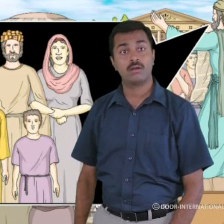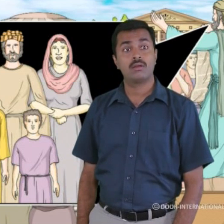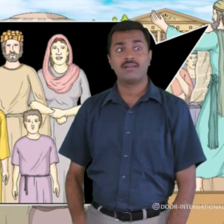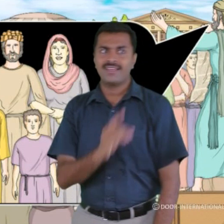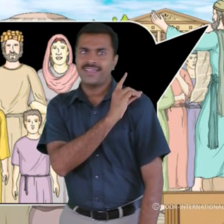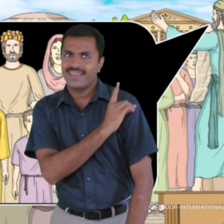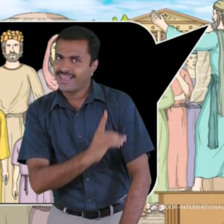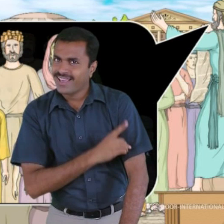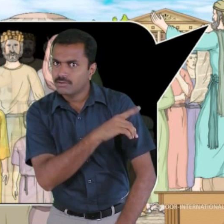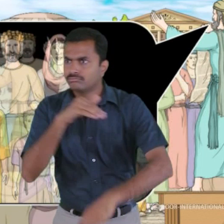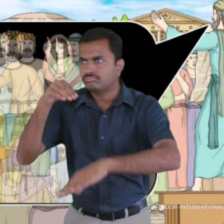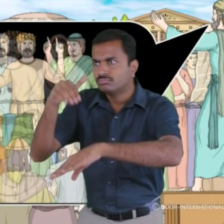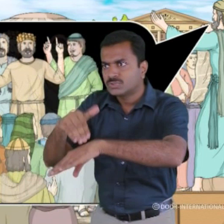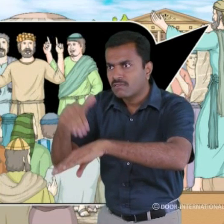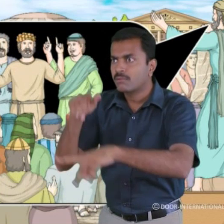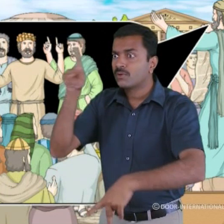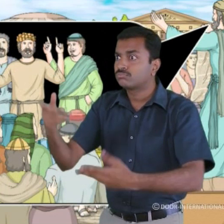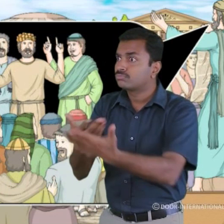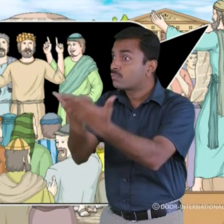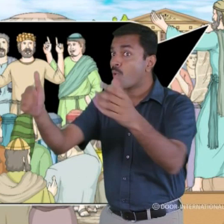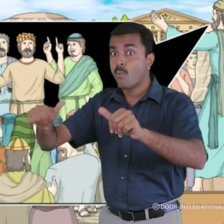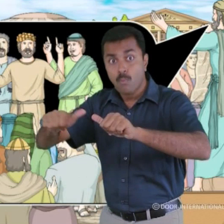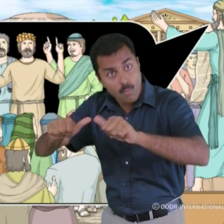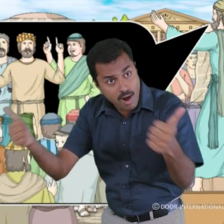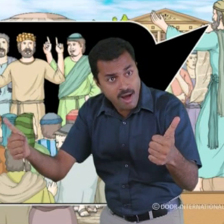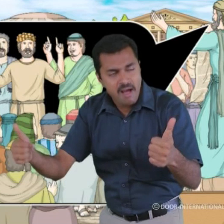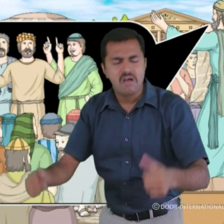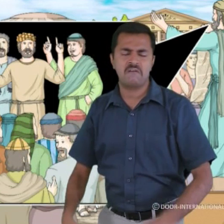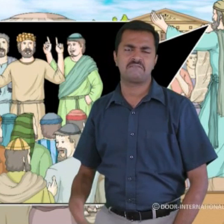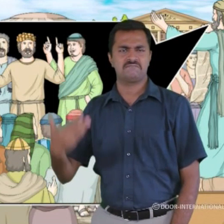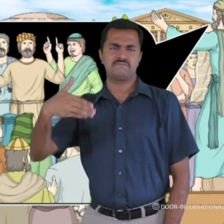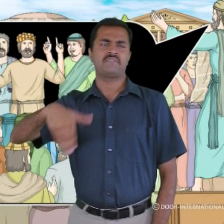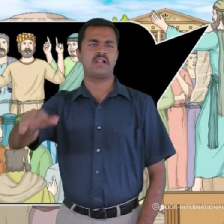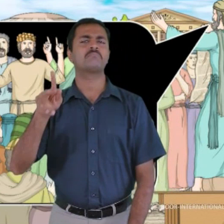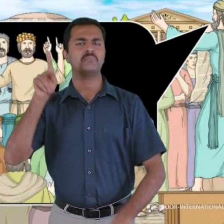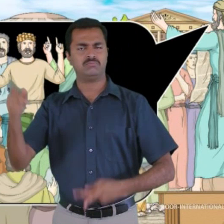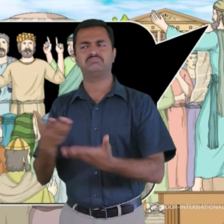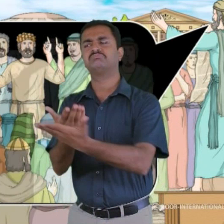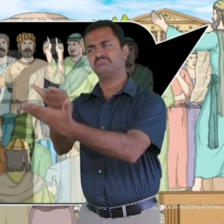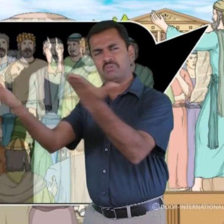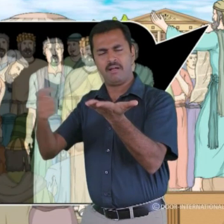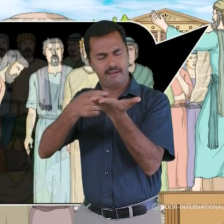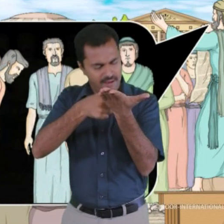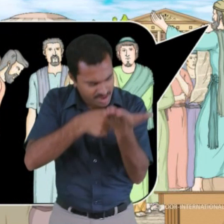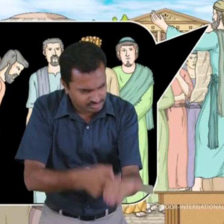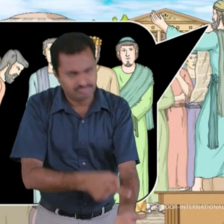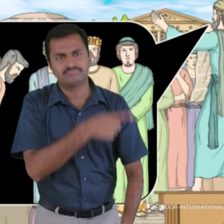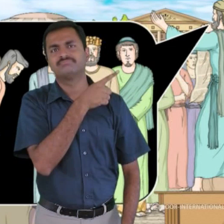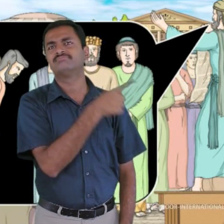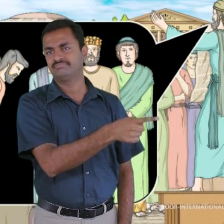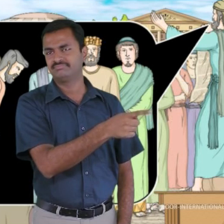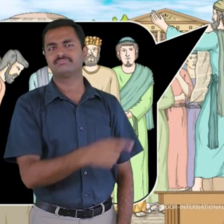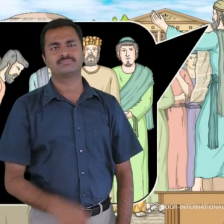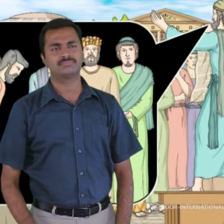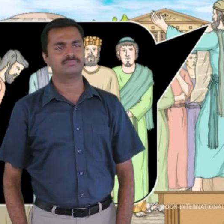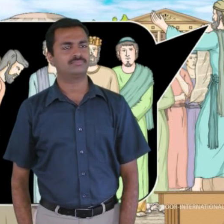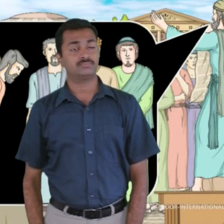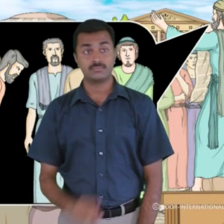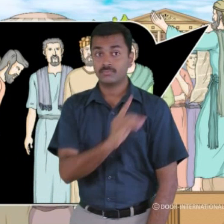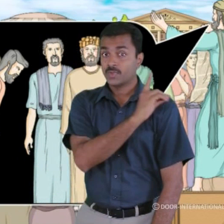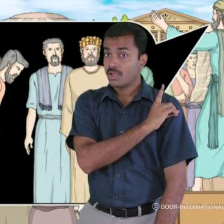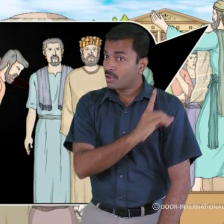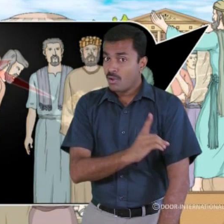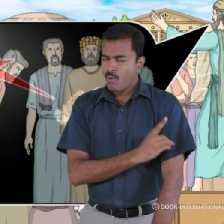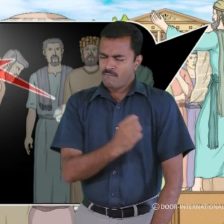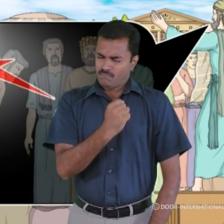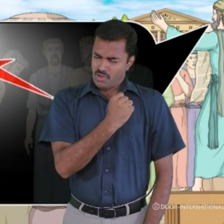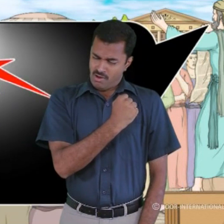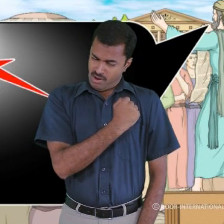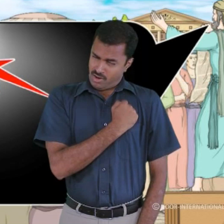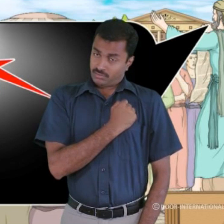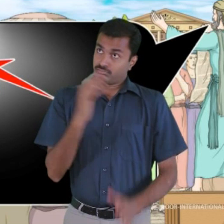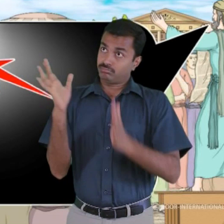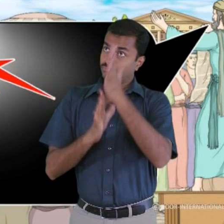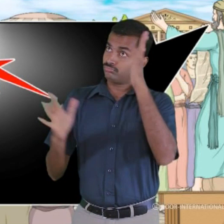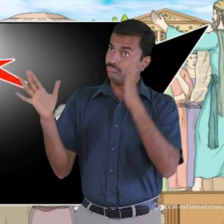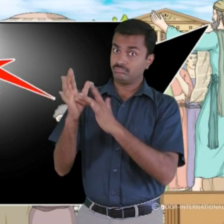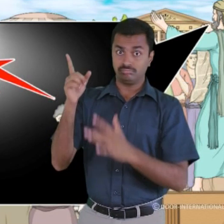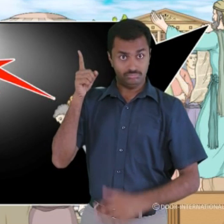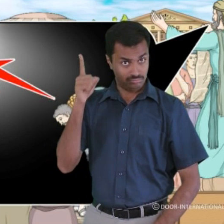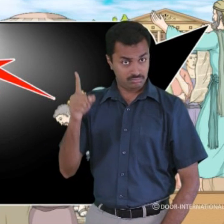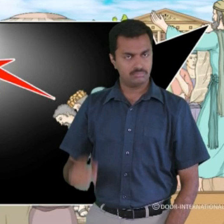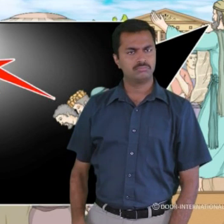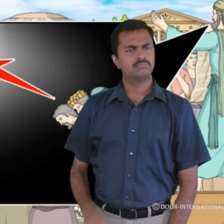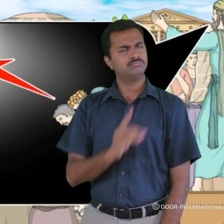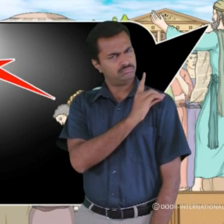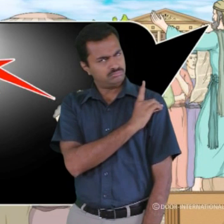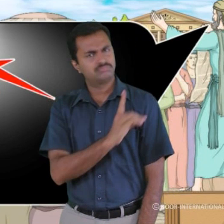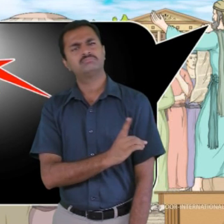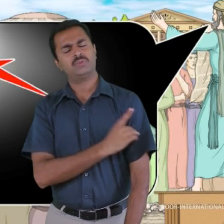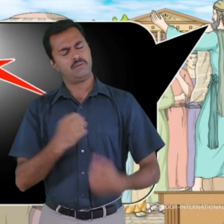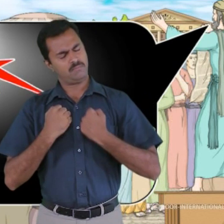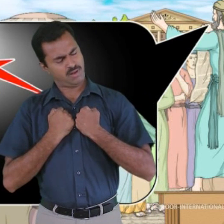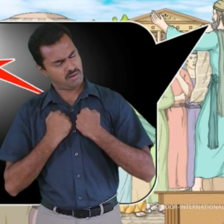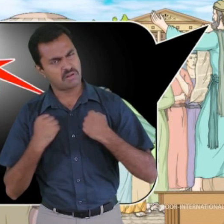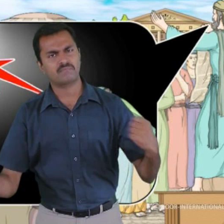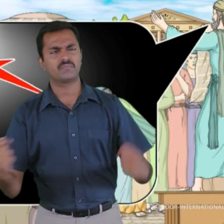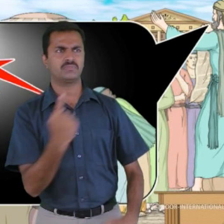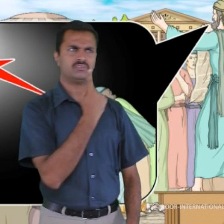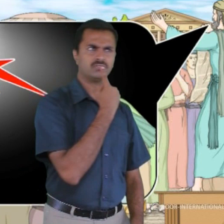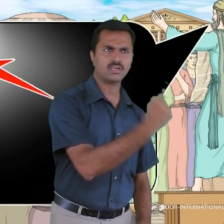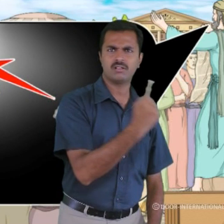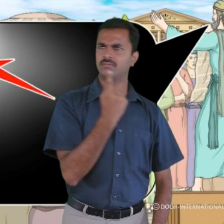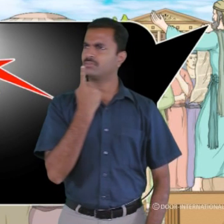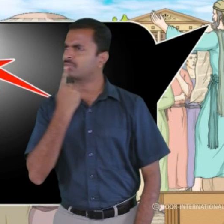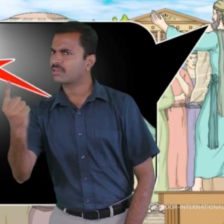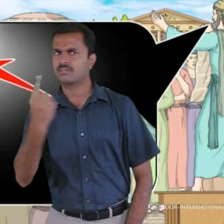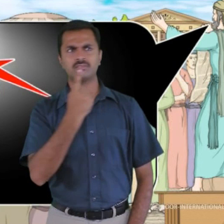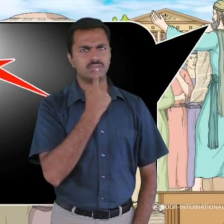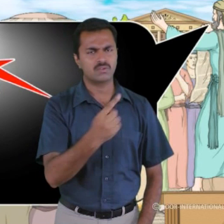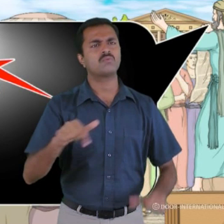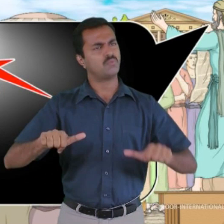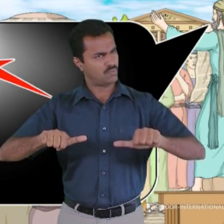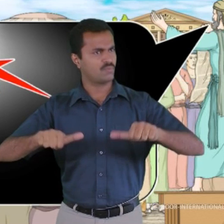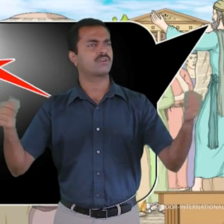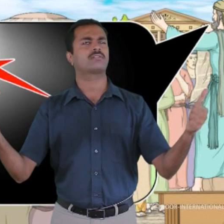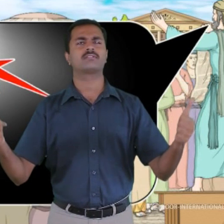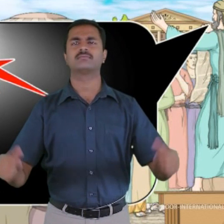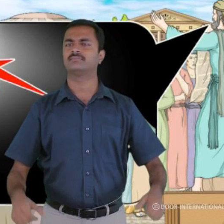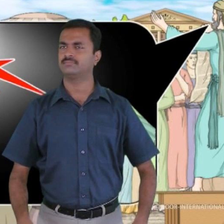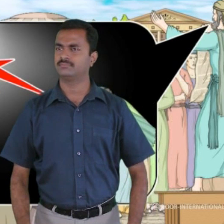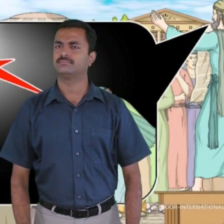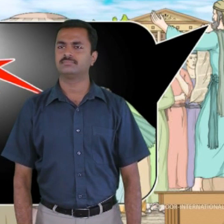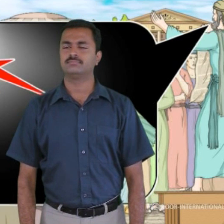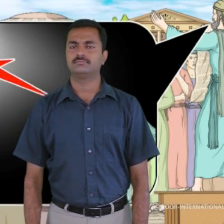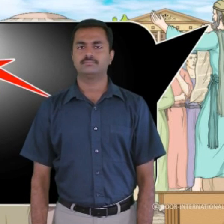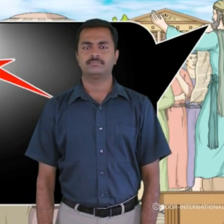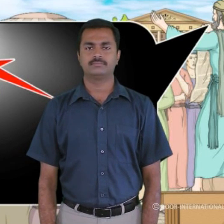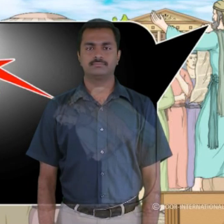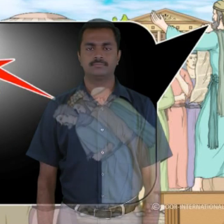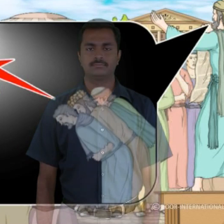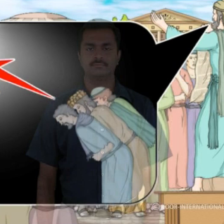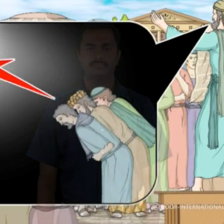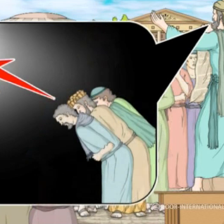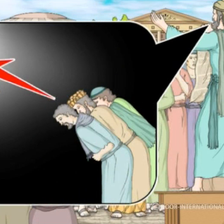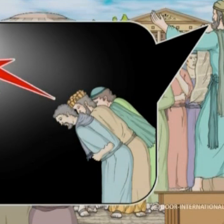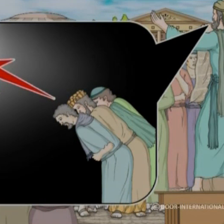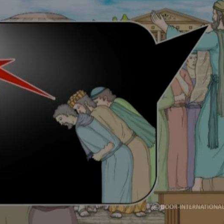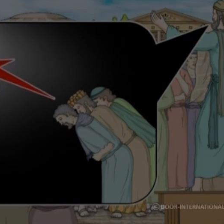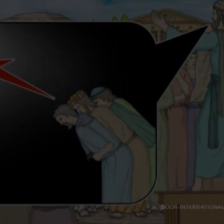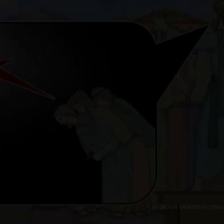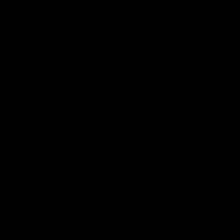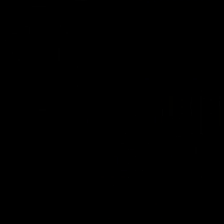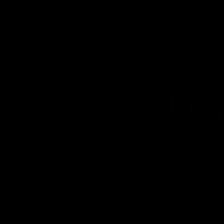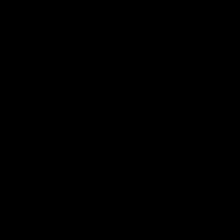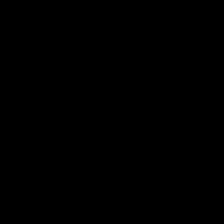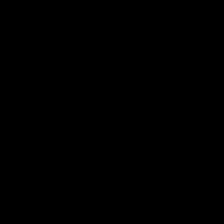For those who have served well as deacons acquire for themselves a high standing and great confidence in the faith that is in Christ Jesus.